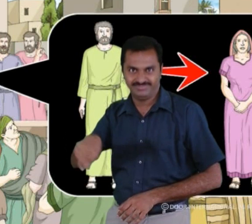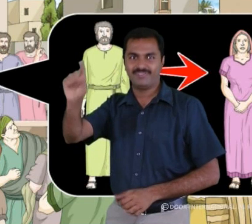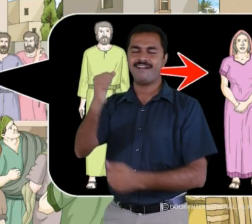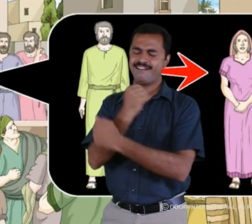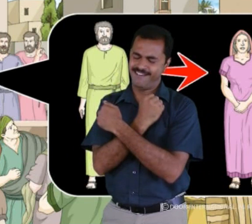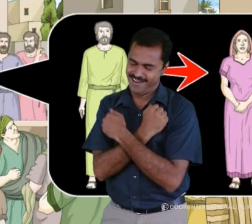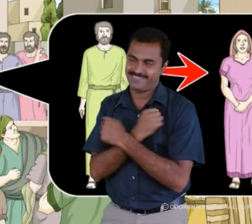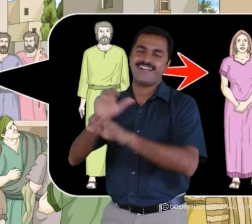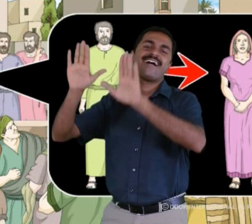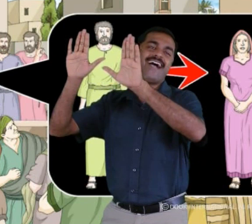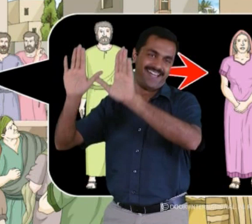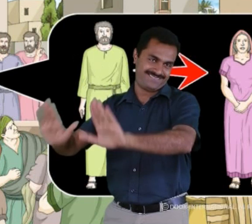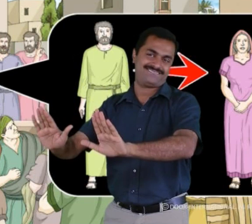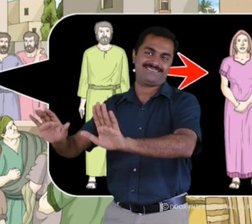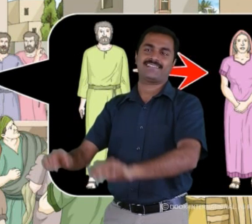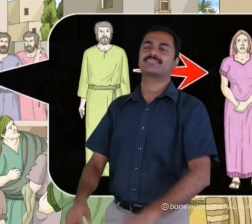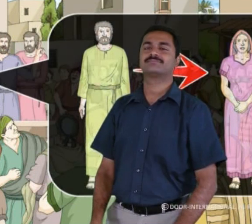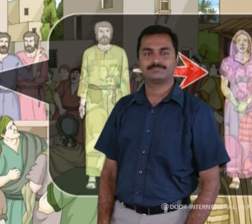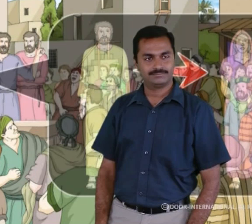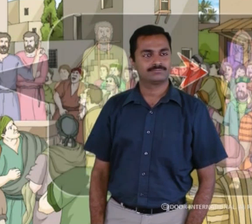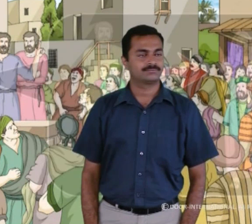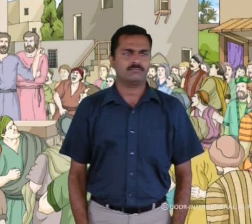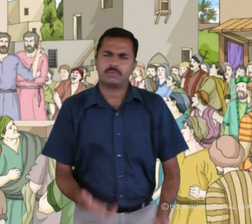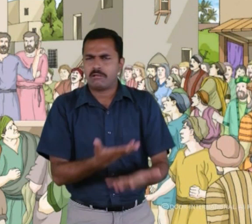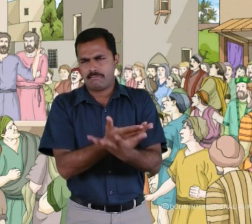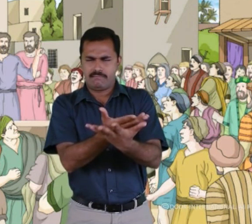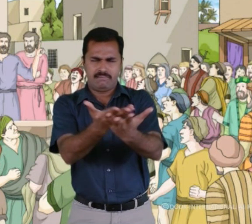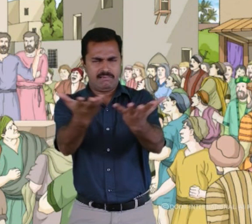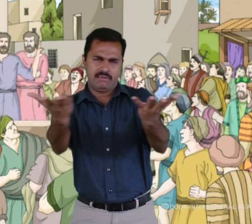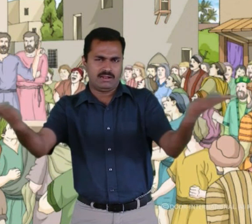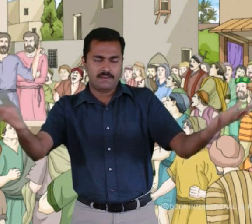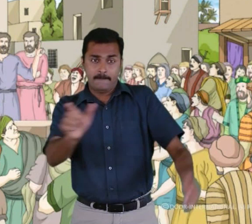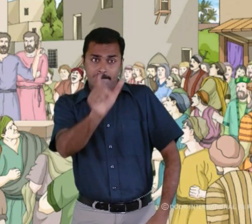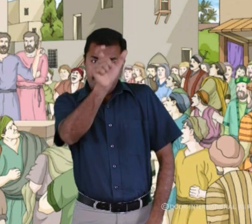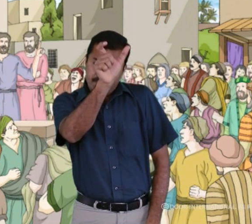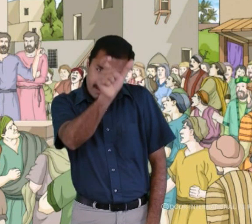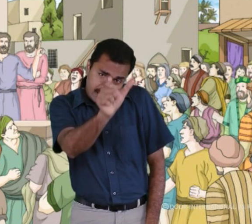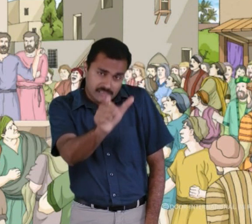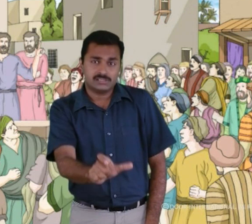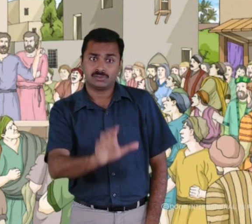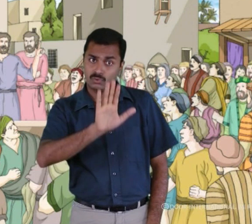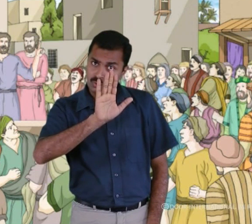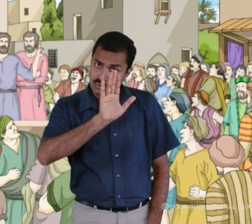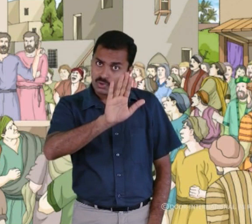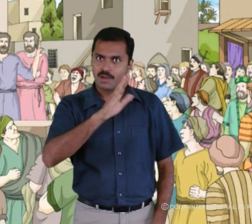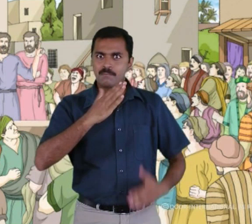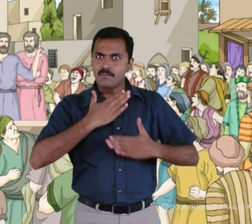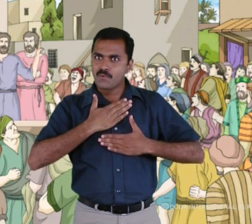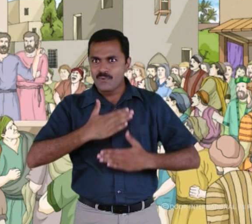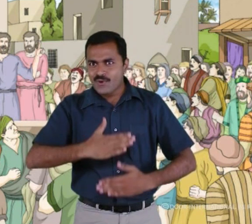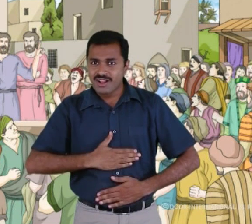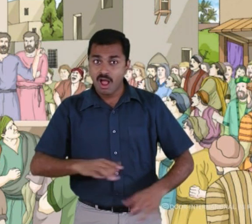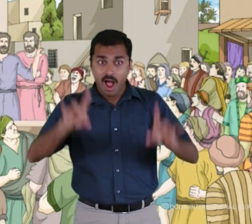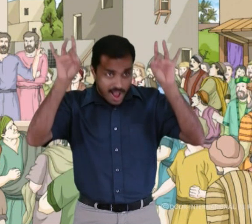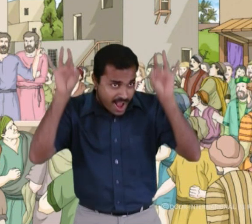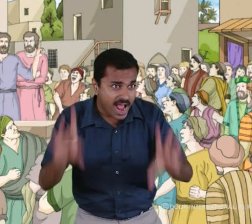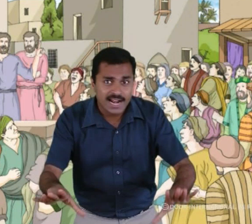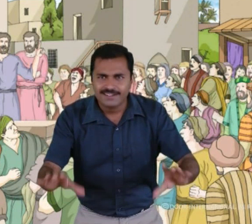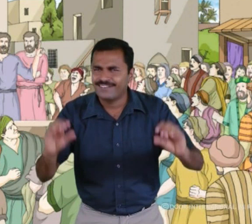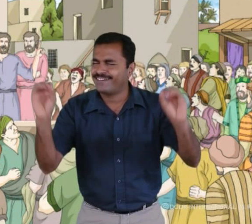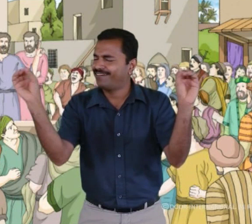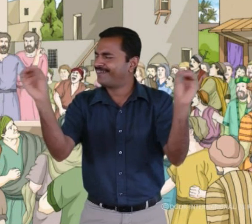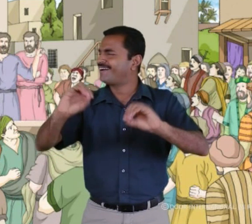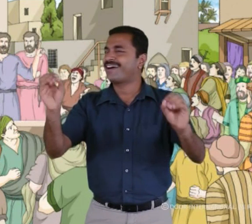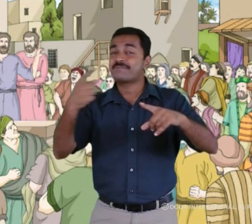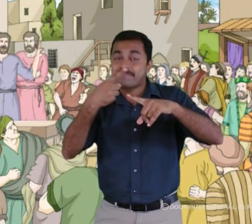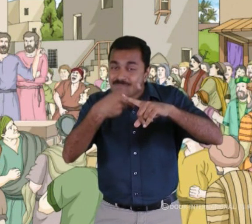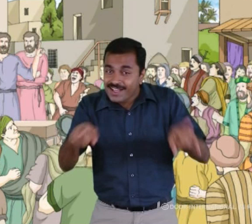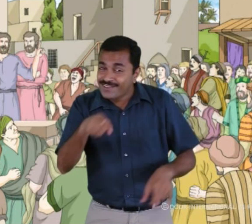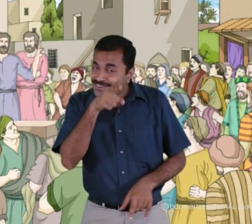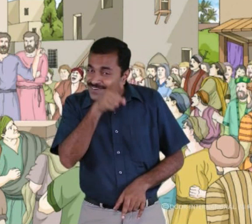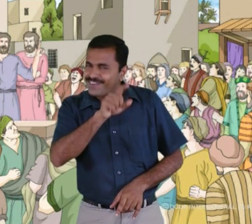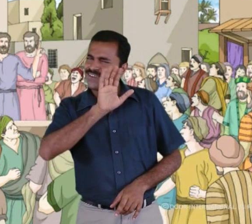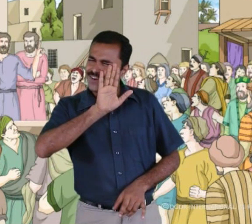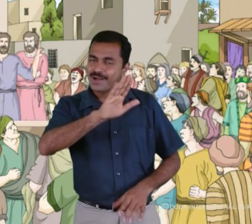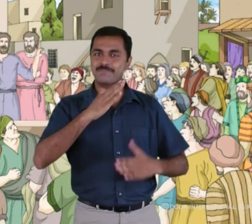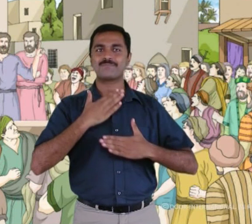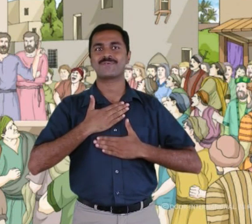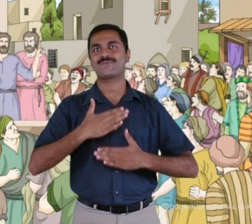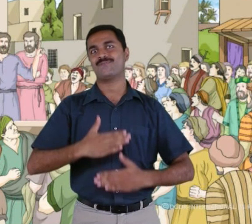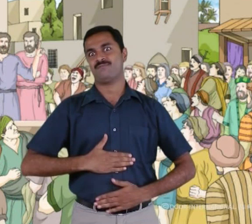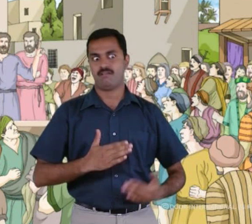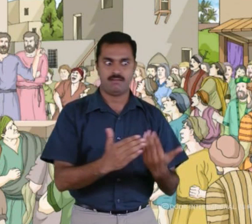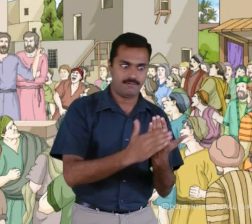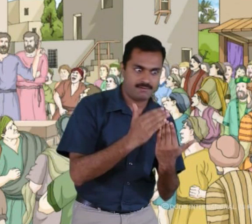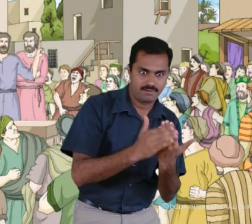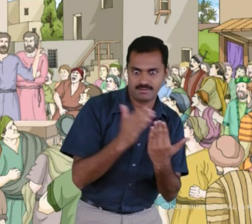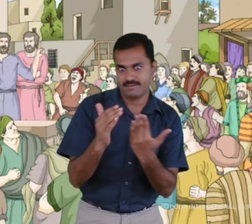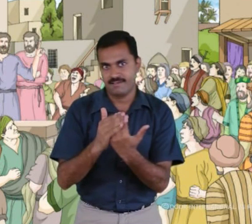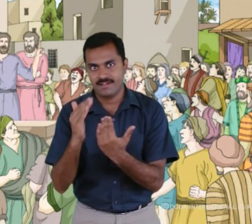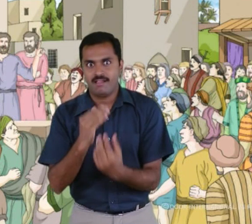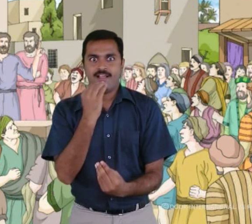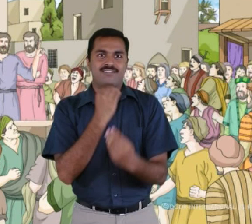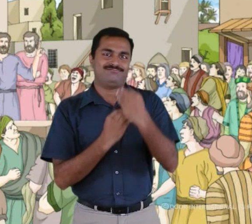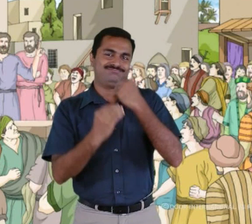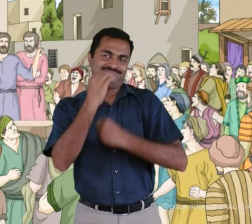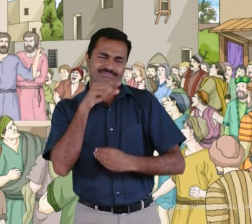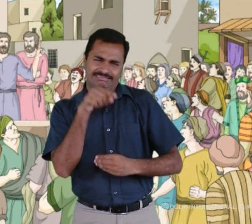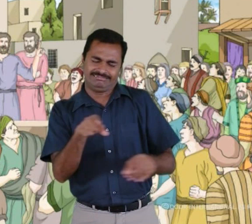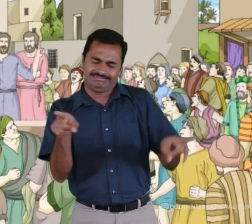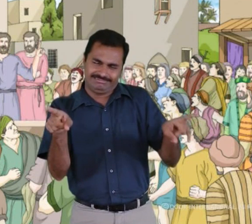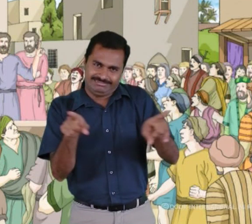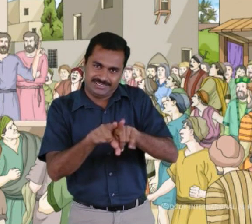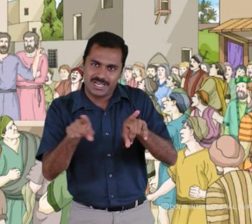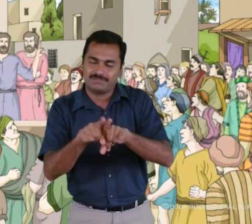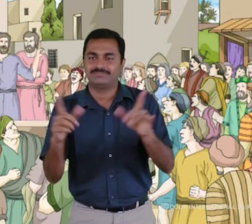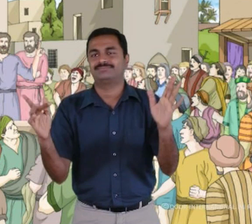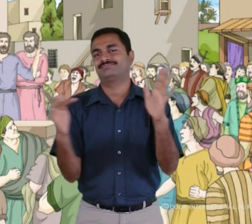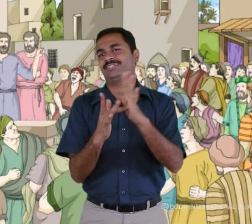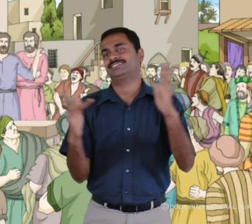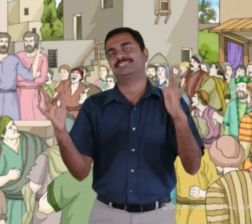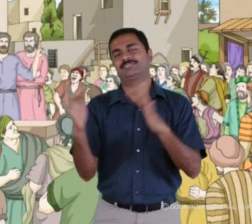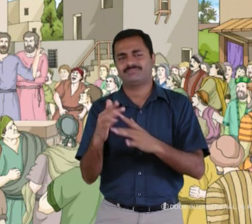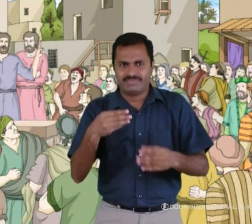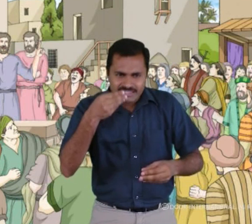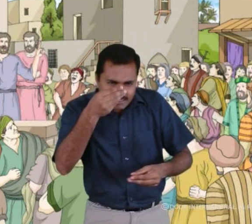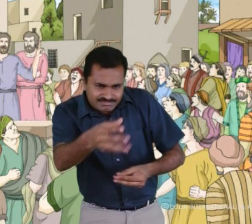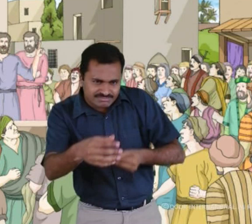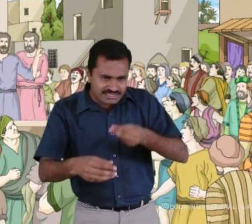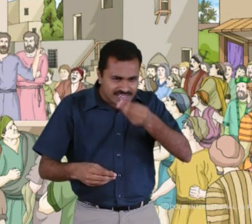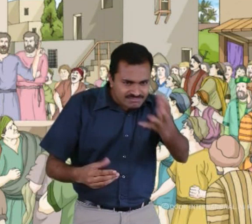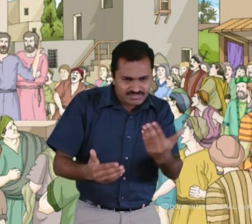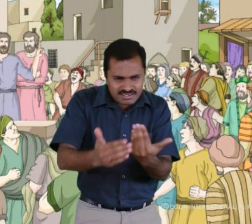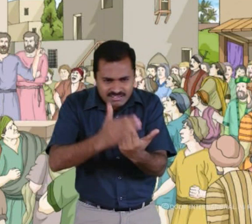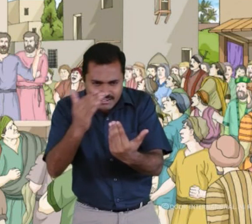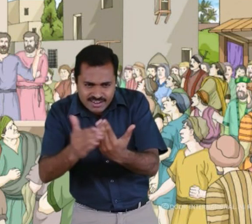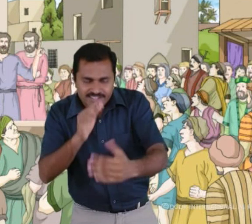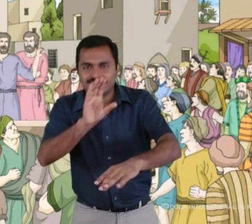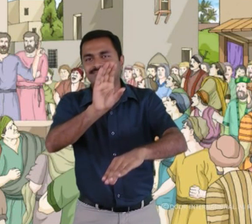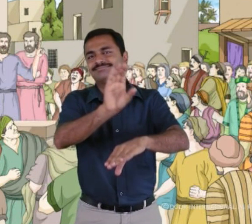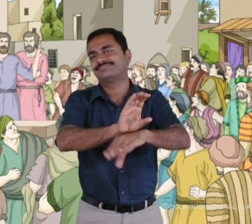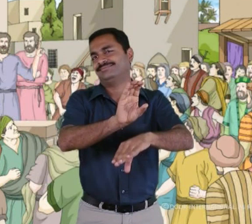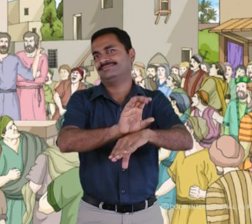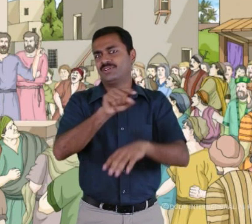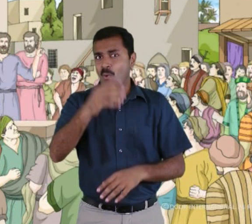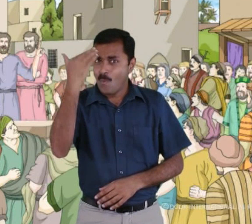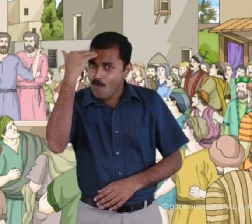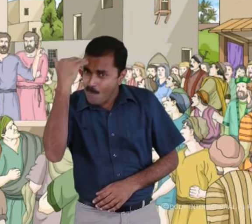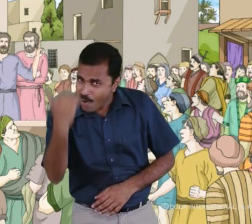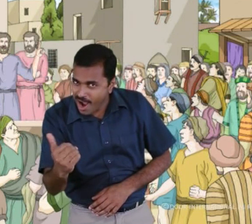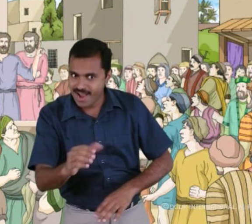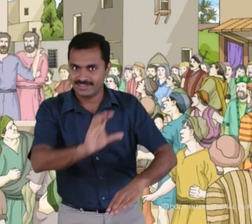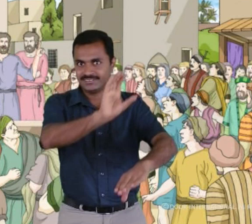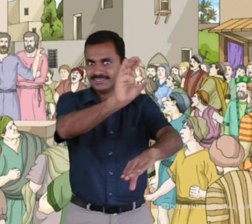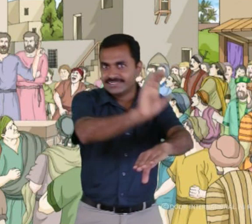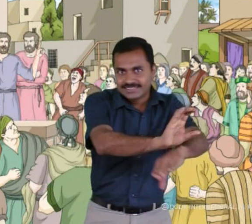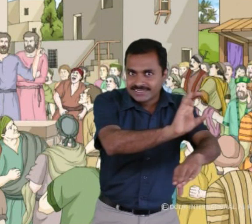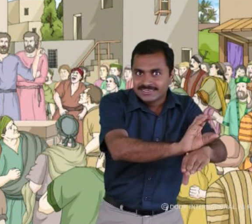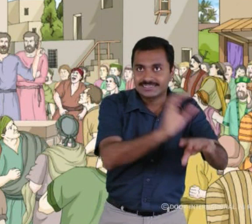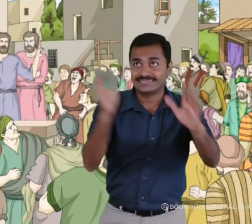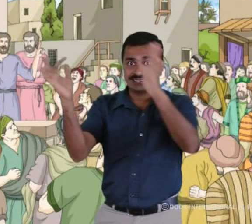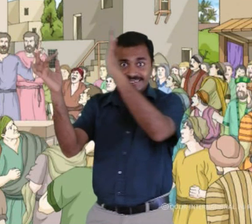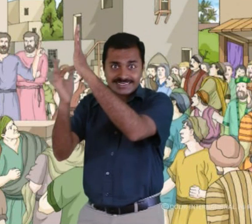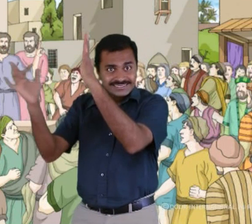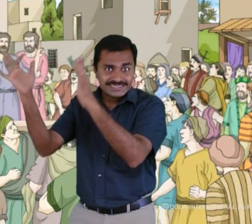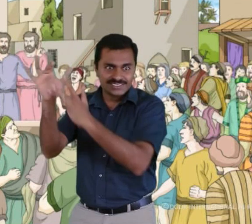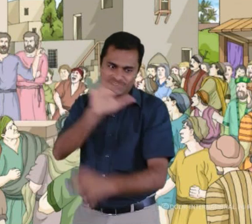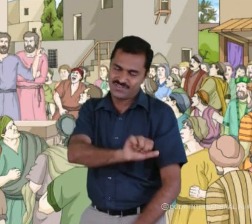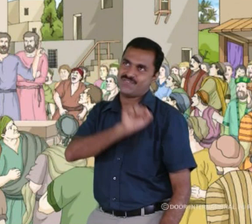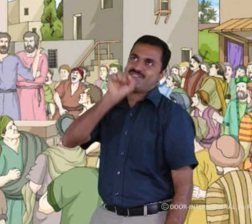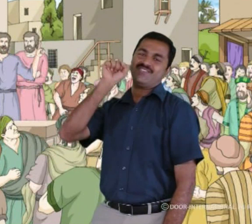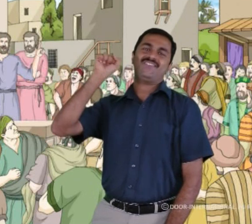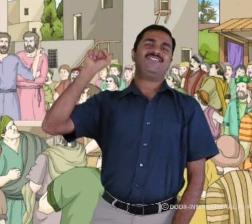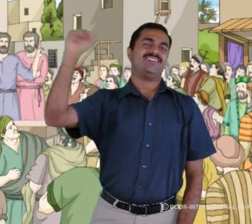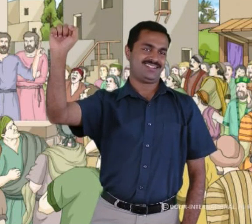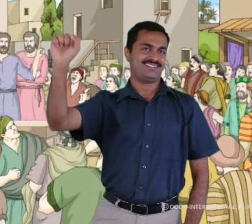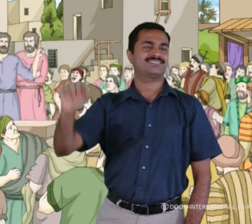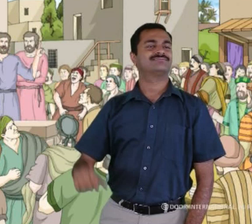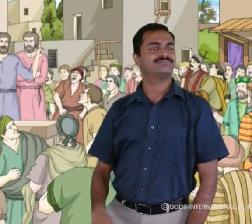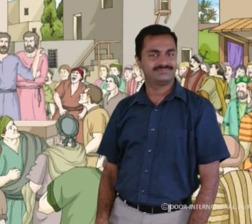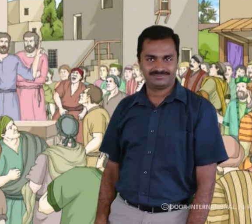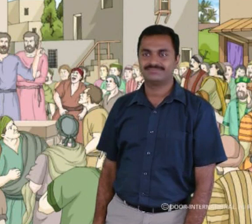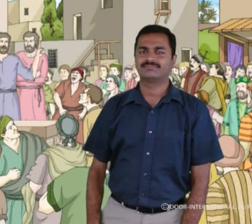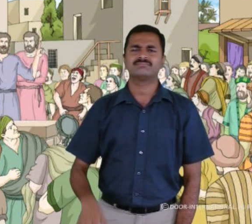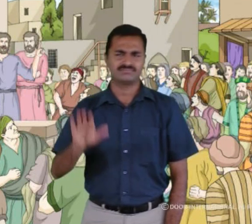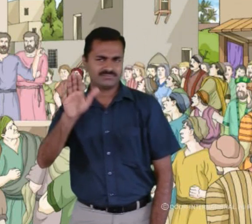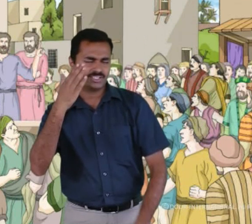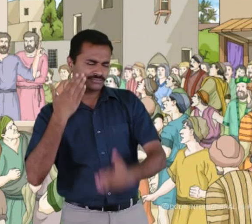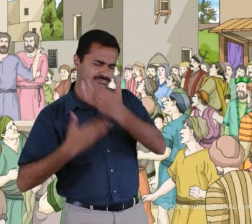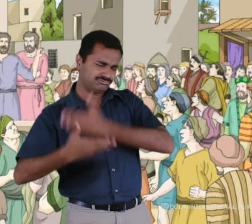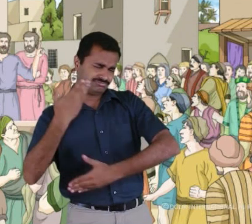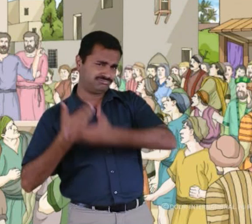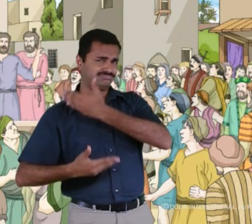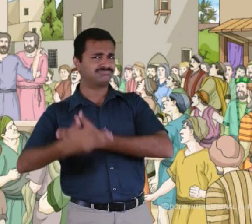Indeed, no one ever hated his own body, but he nourishes and cherishes it, just as Christ does the church.